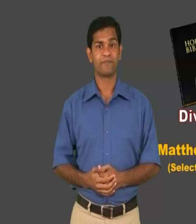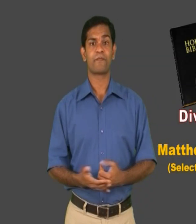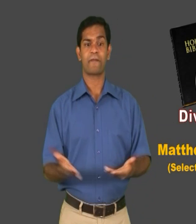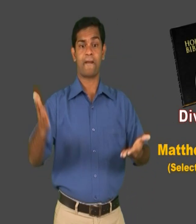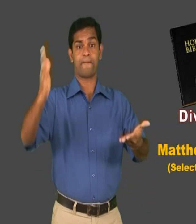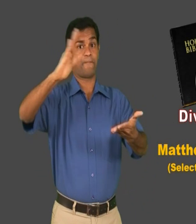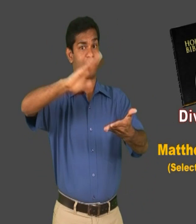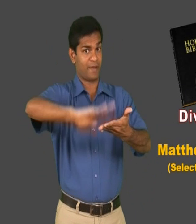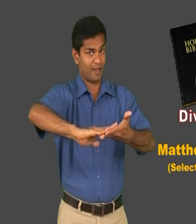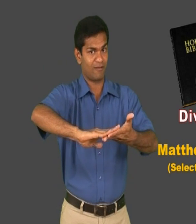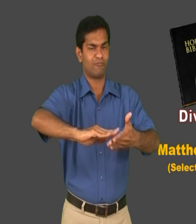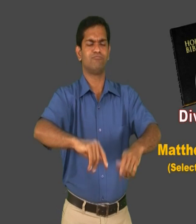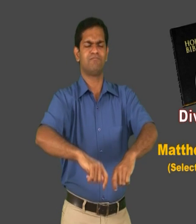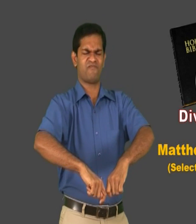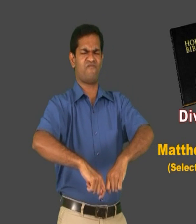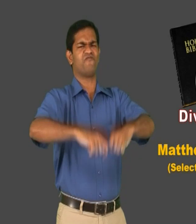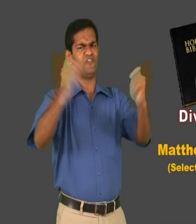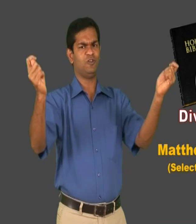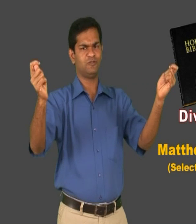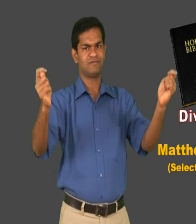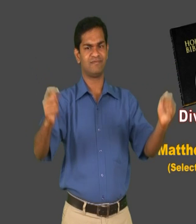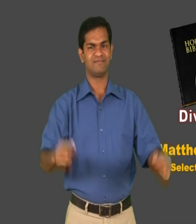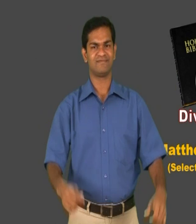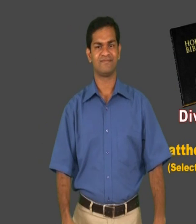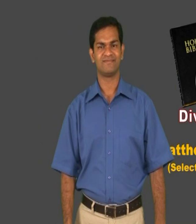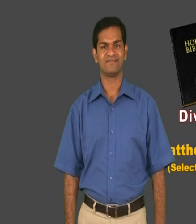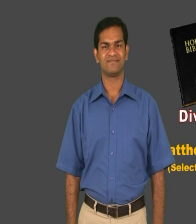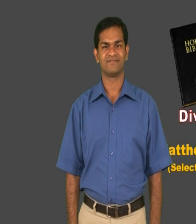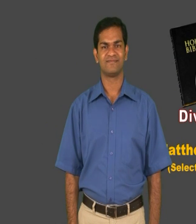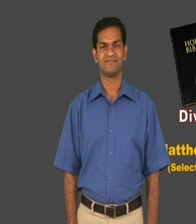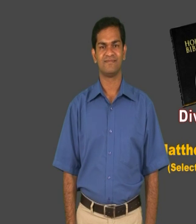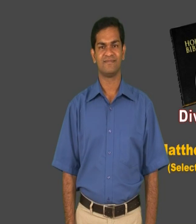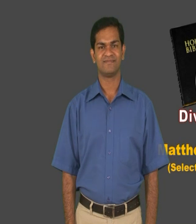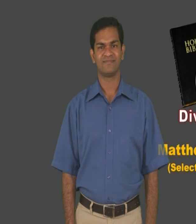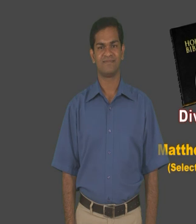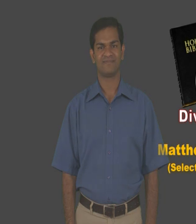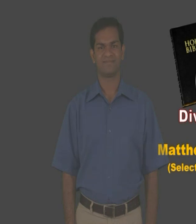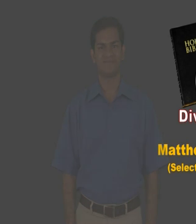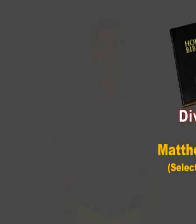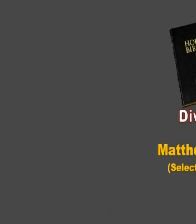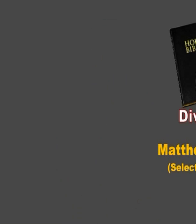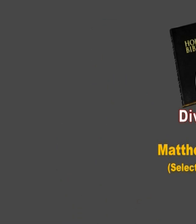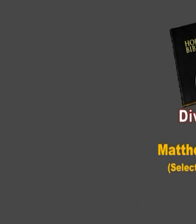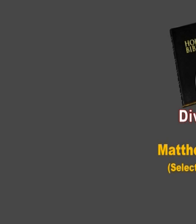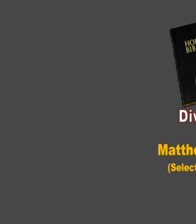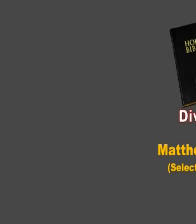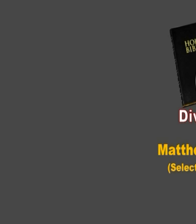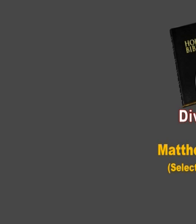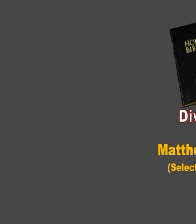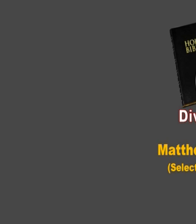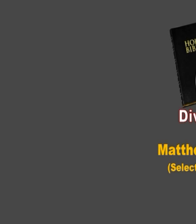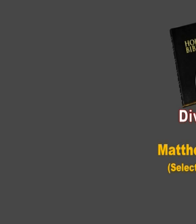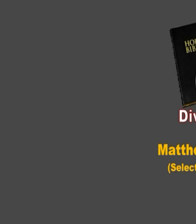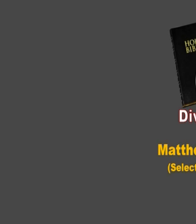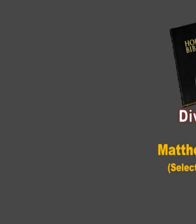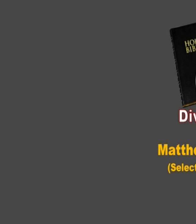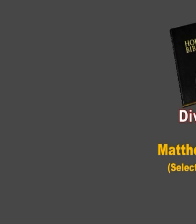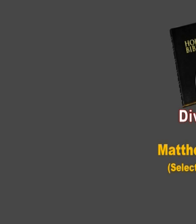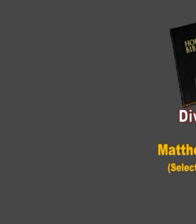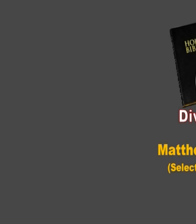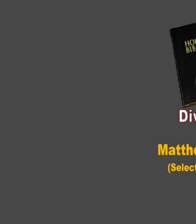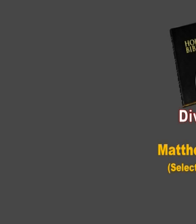Divorce